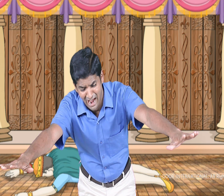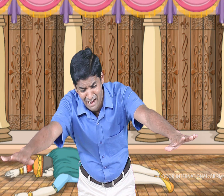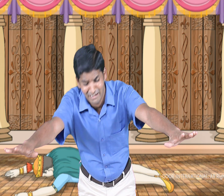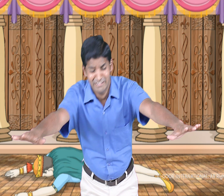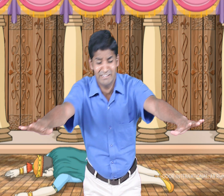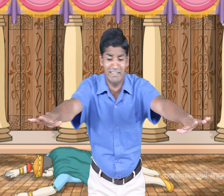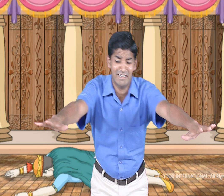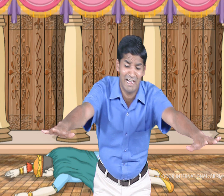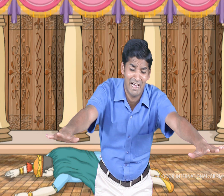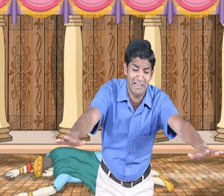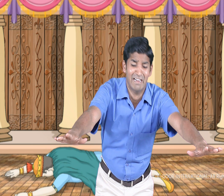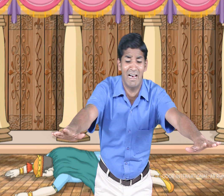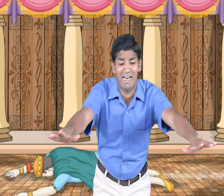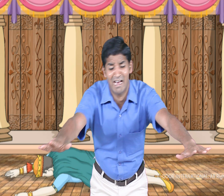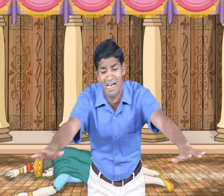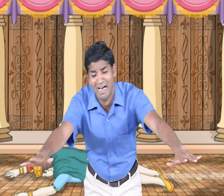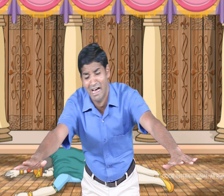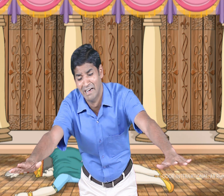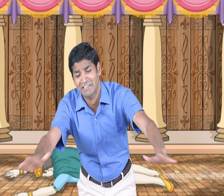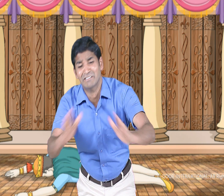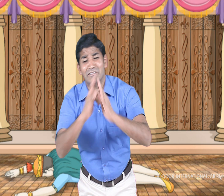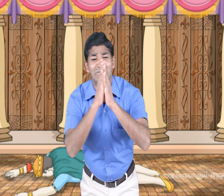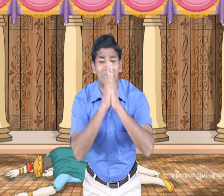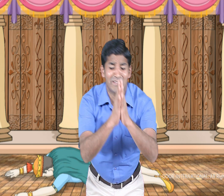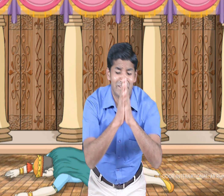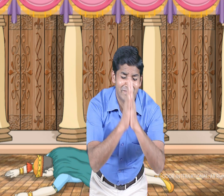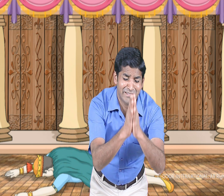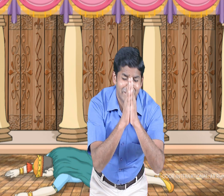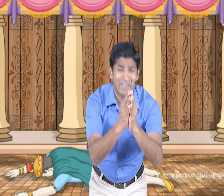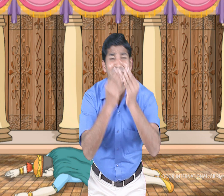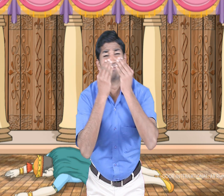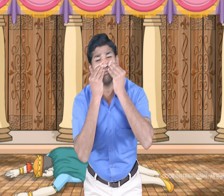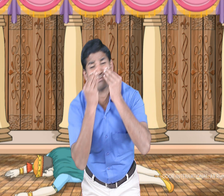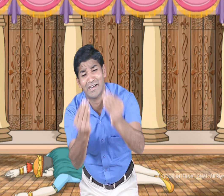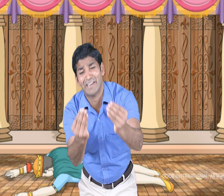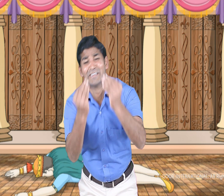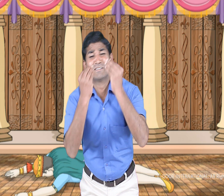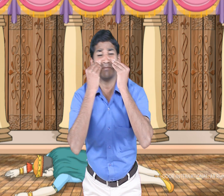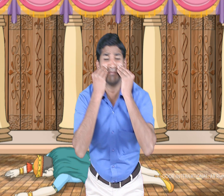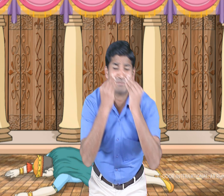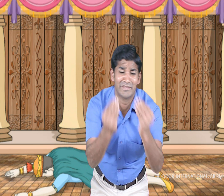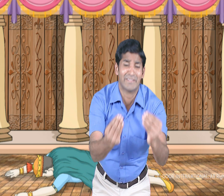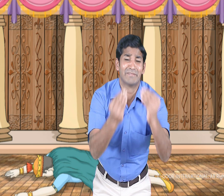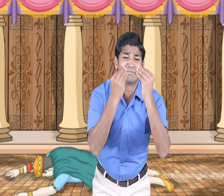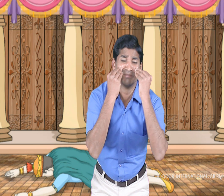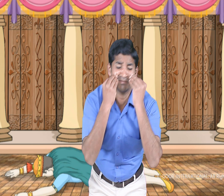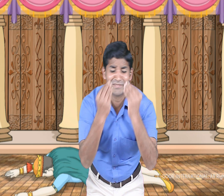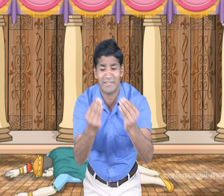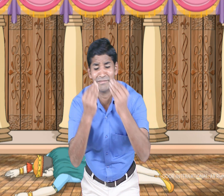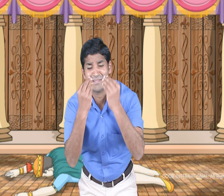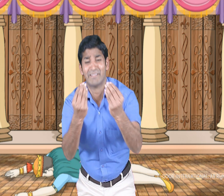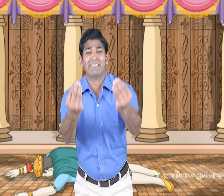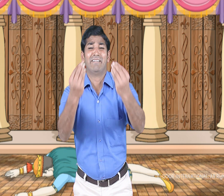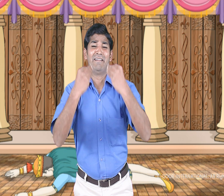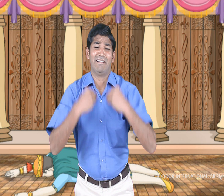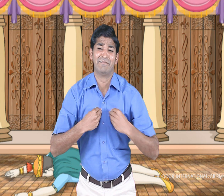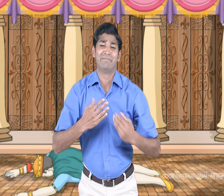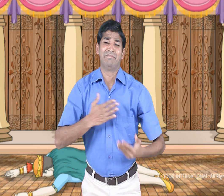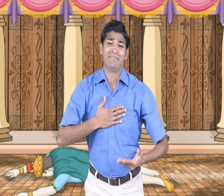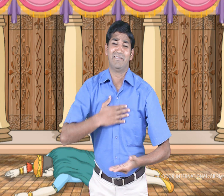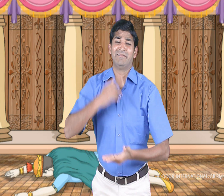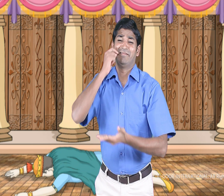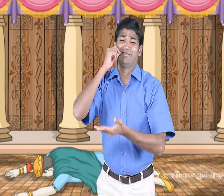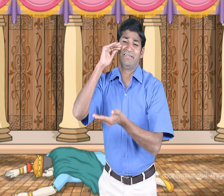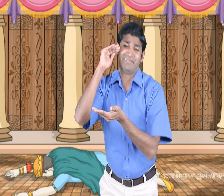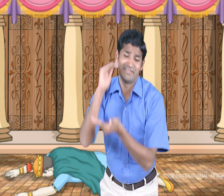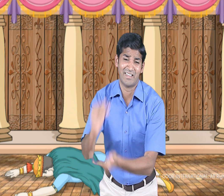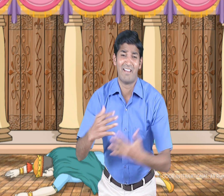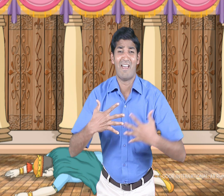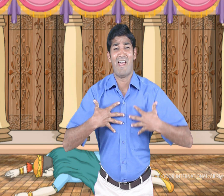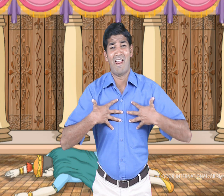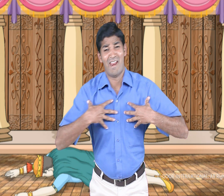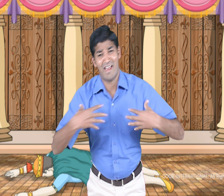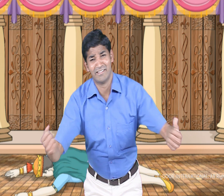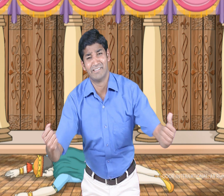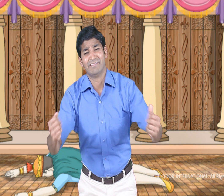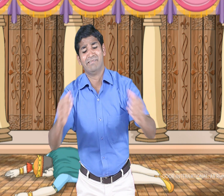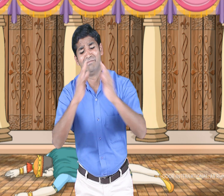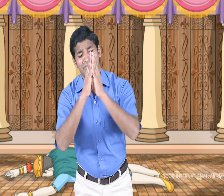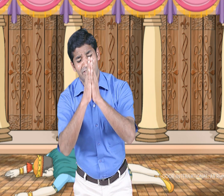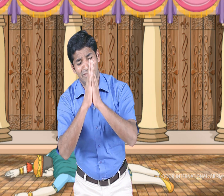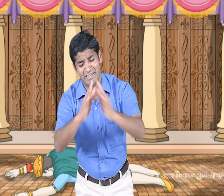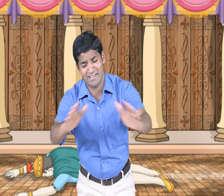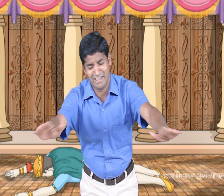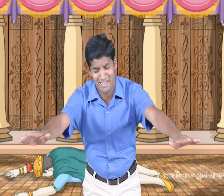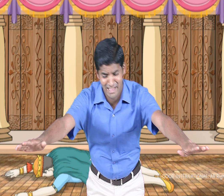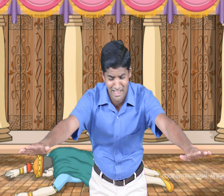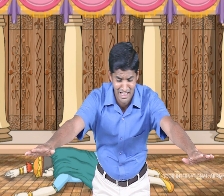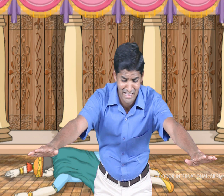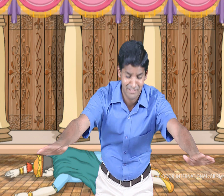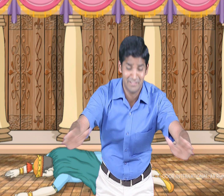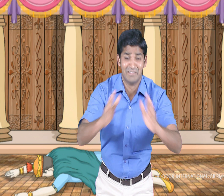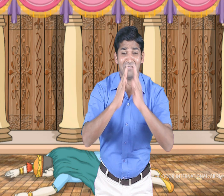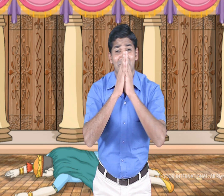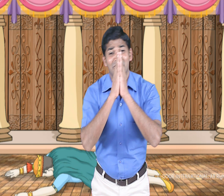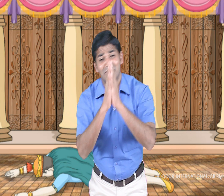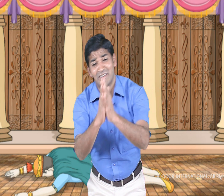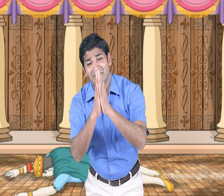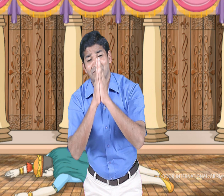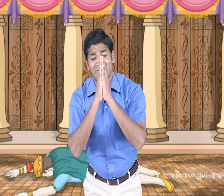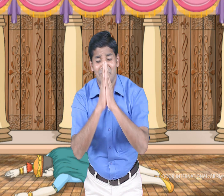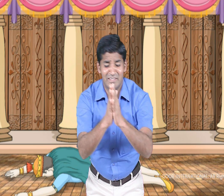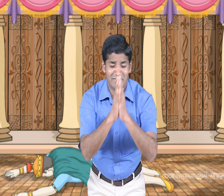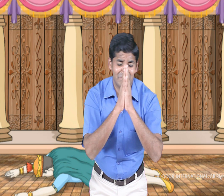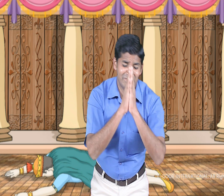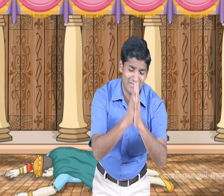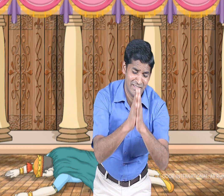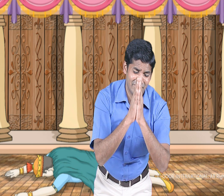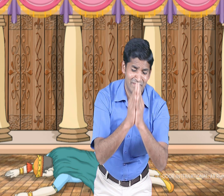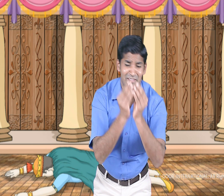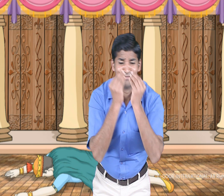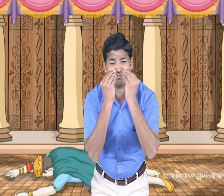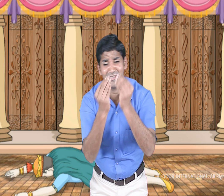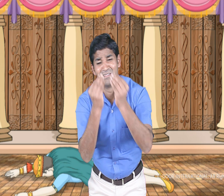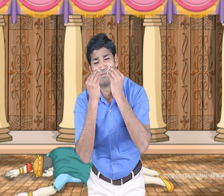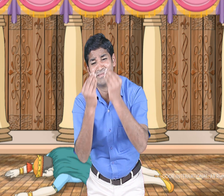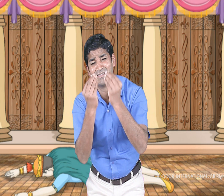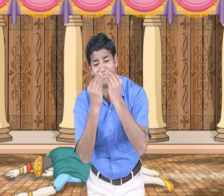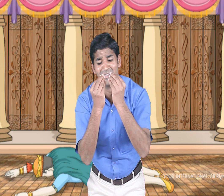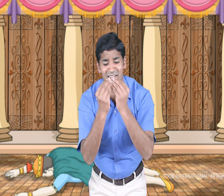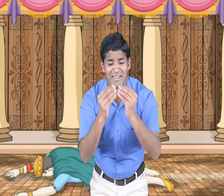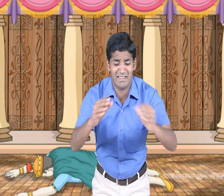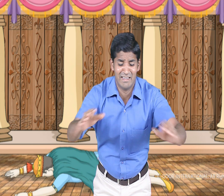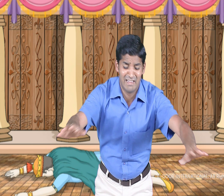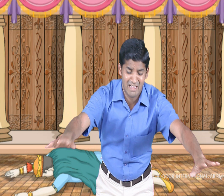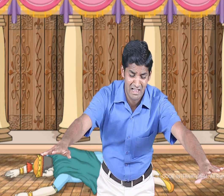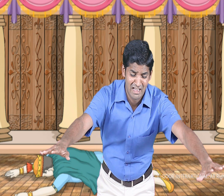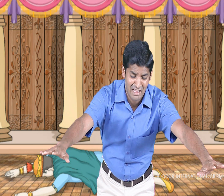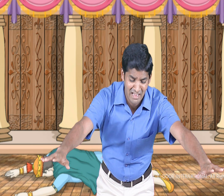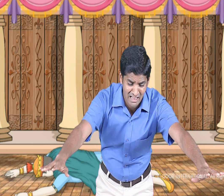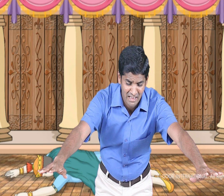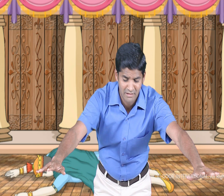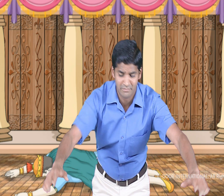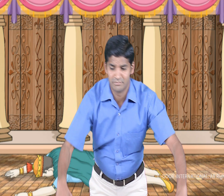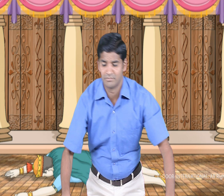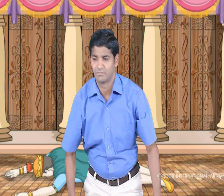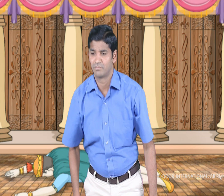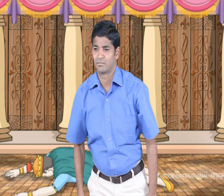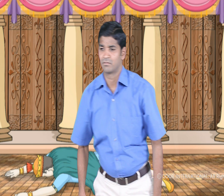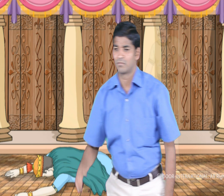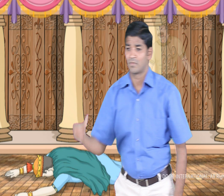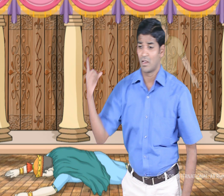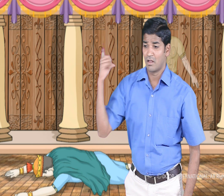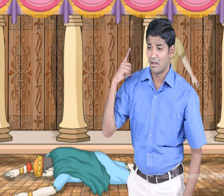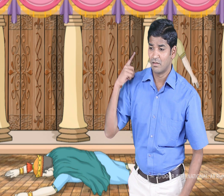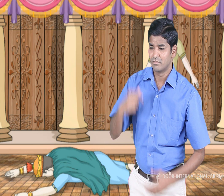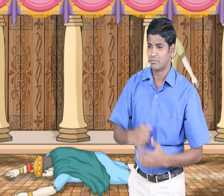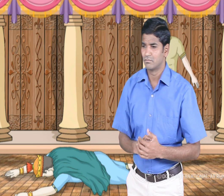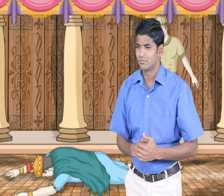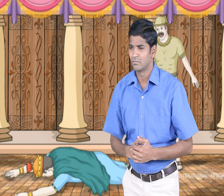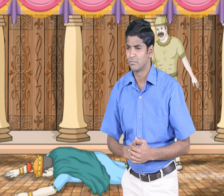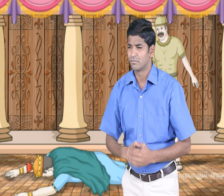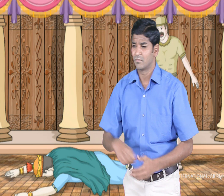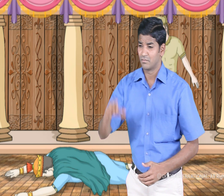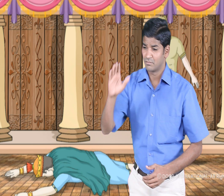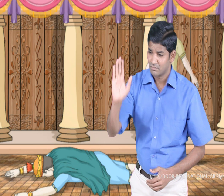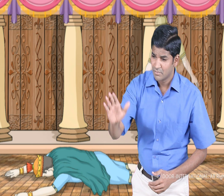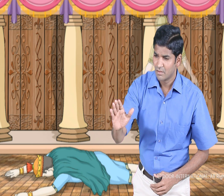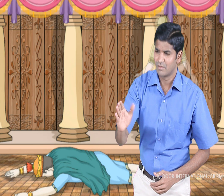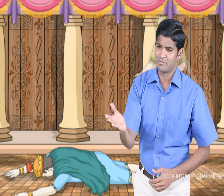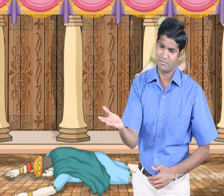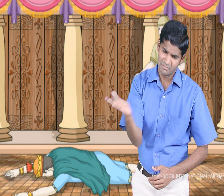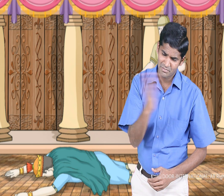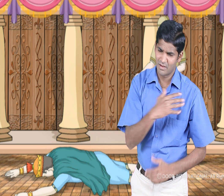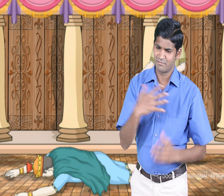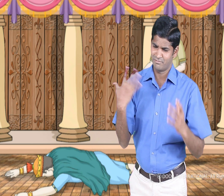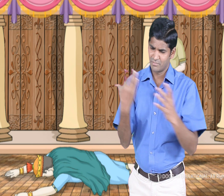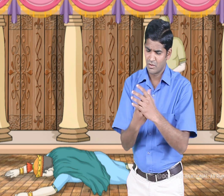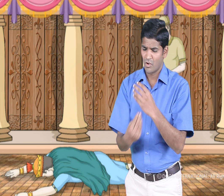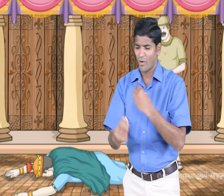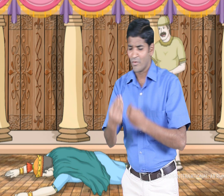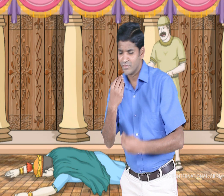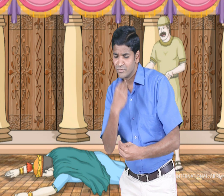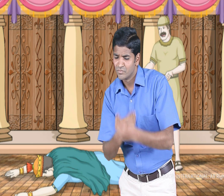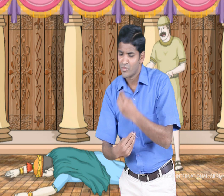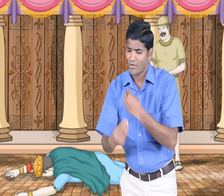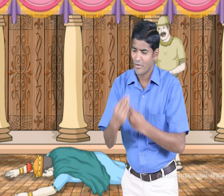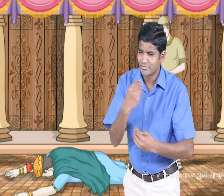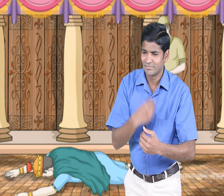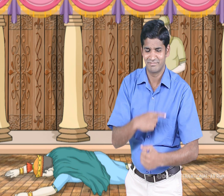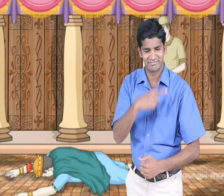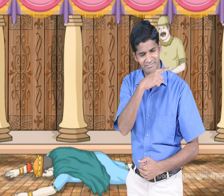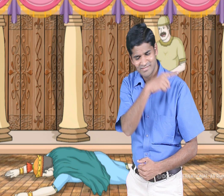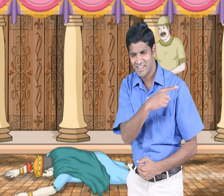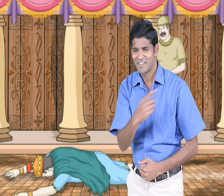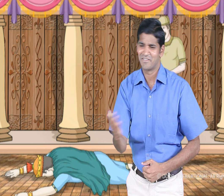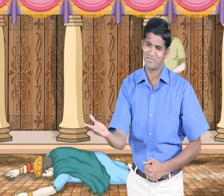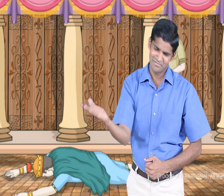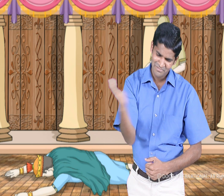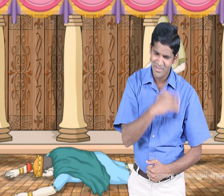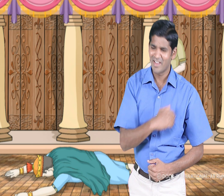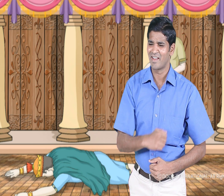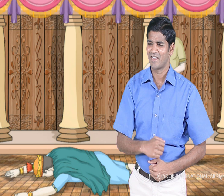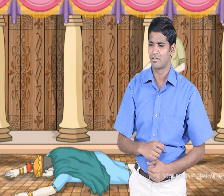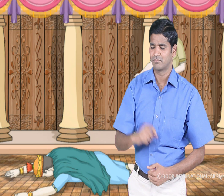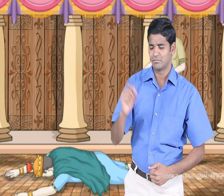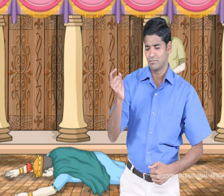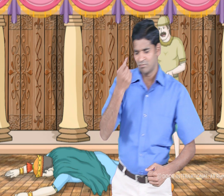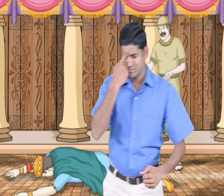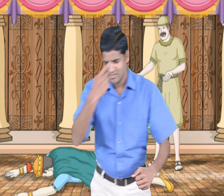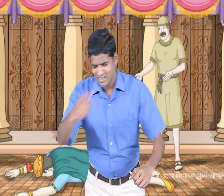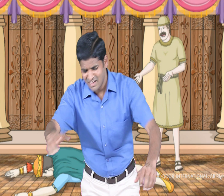He fasted and went into his house and spent the night lying in sackcloth on the ground.